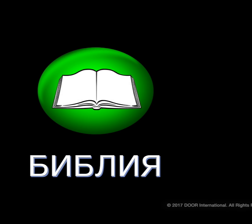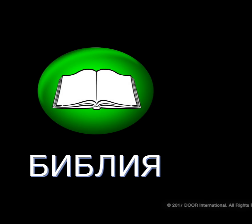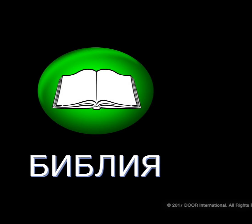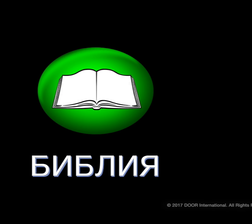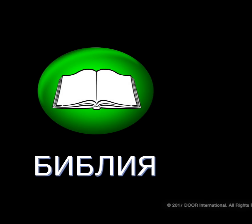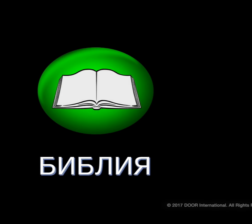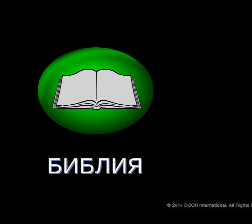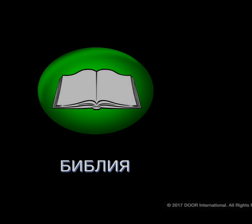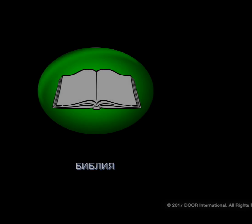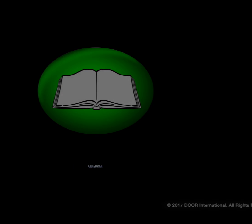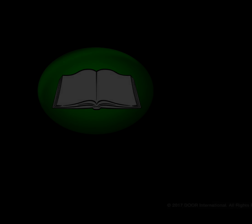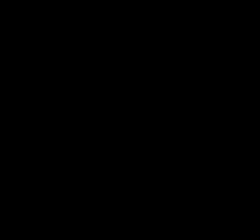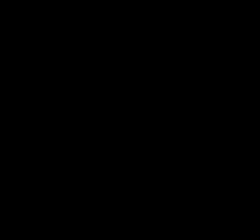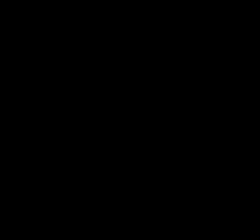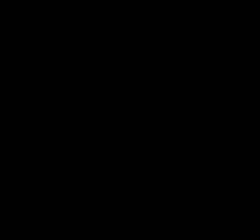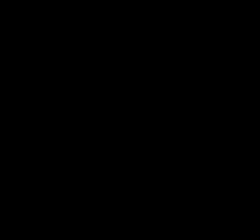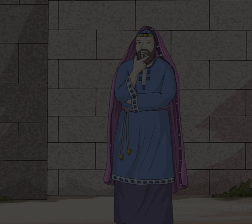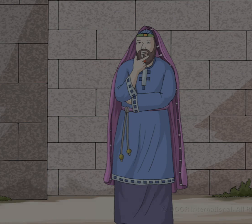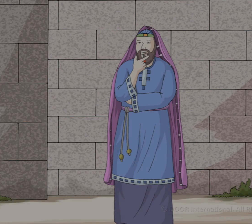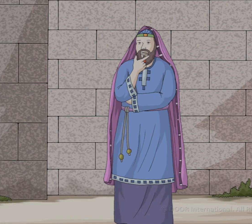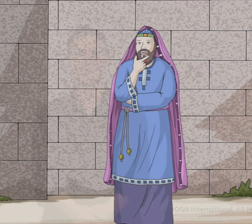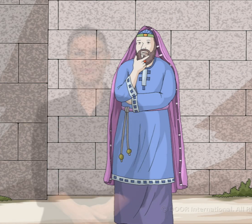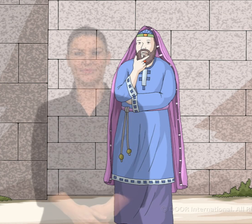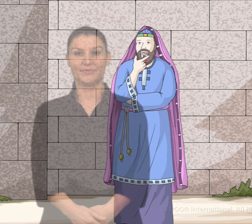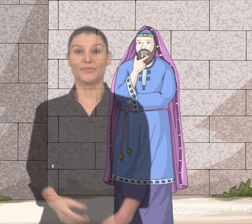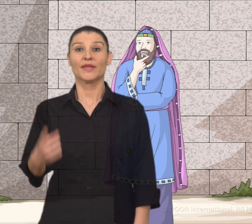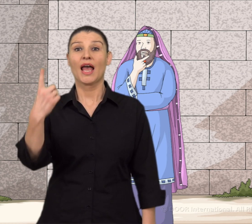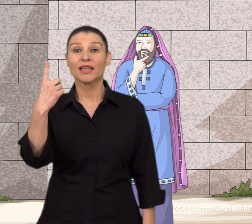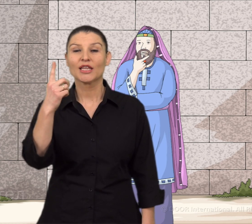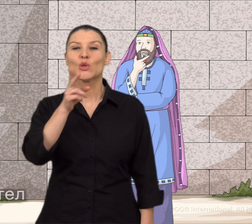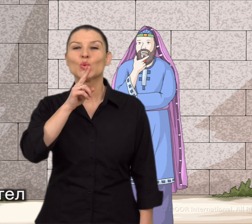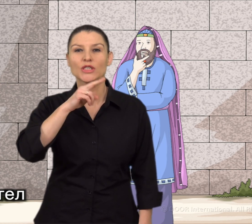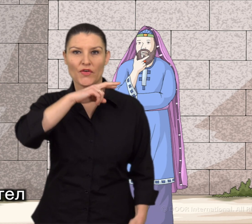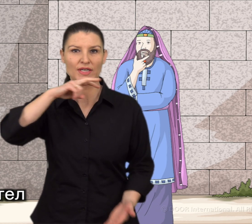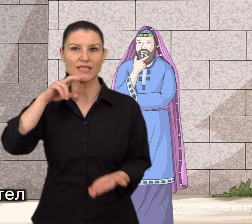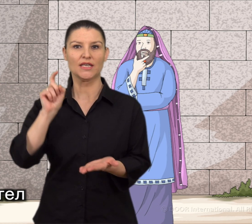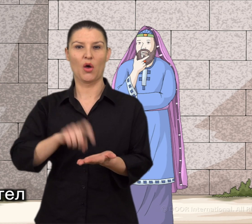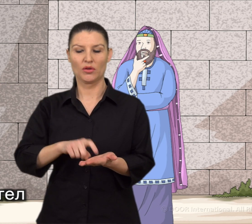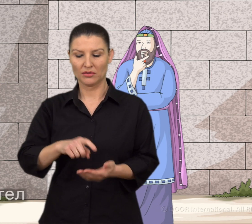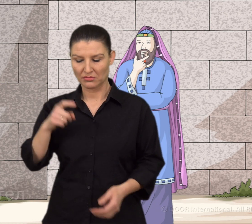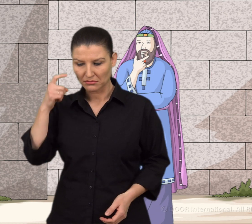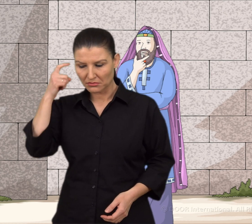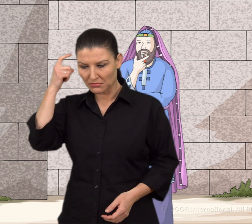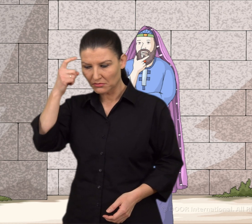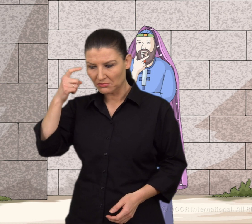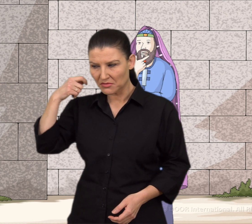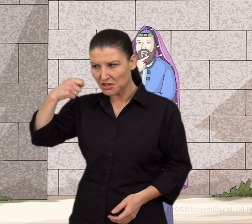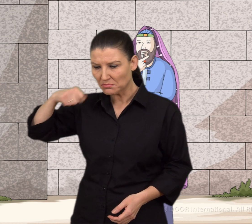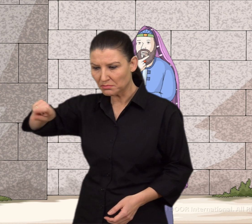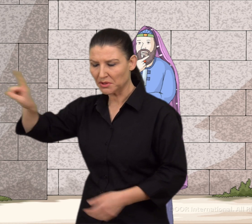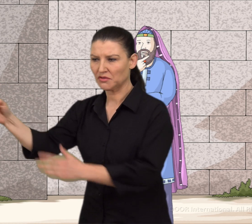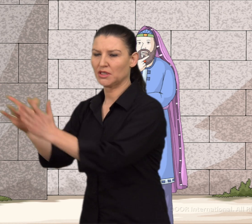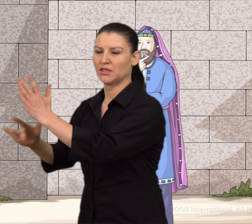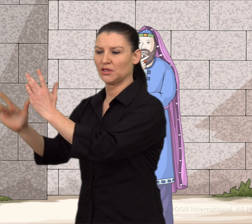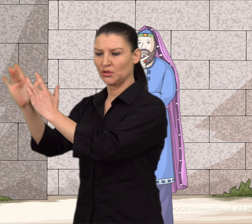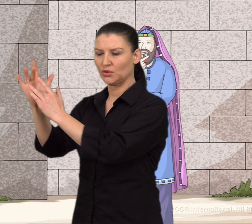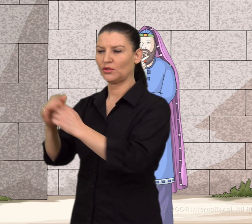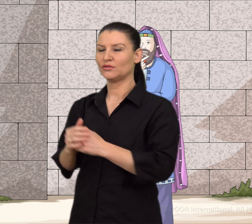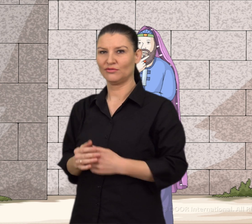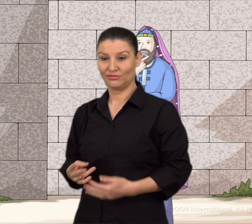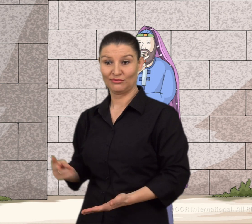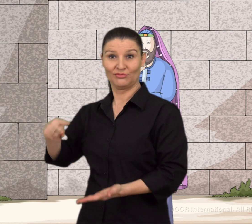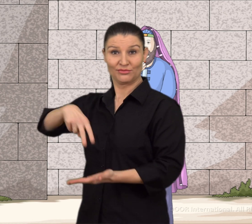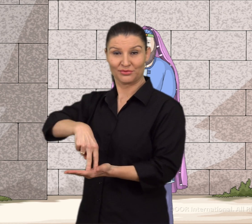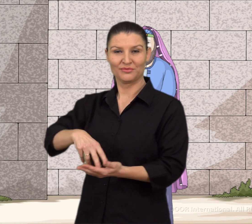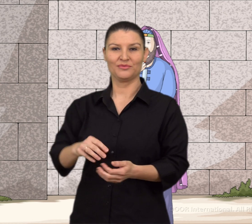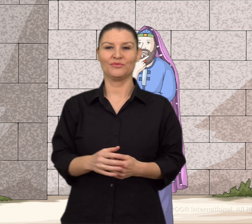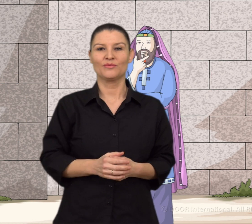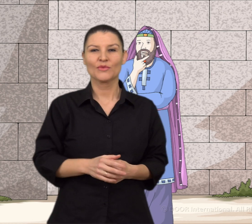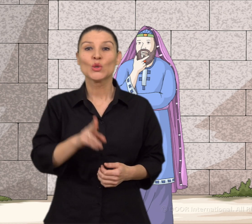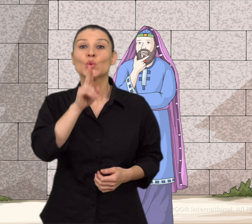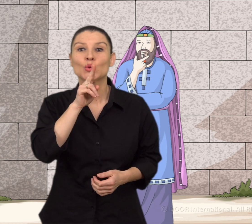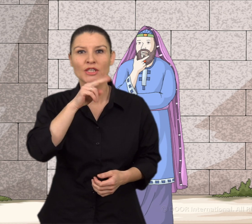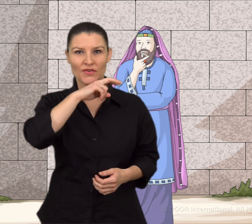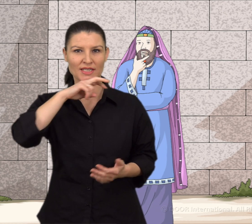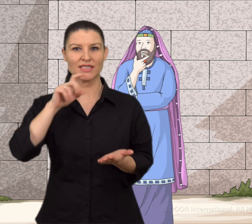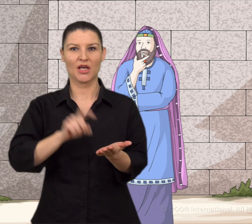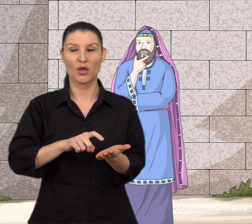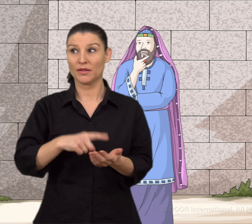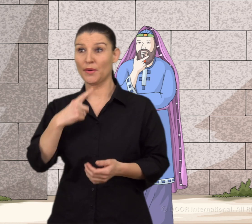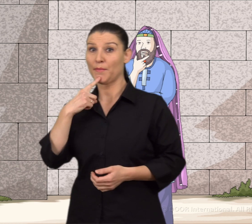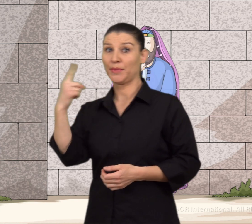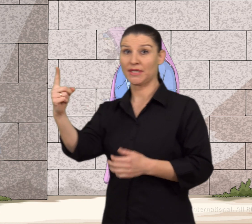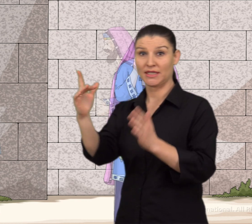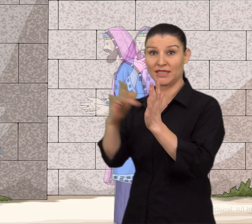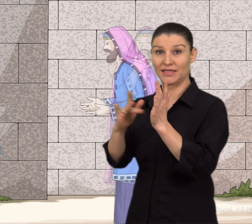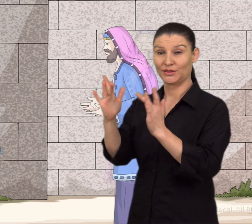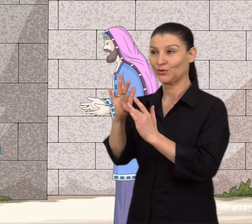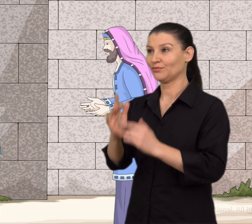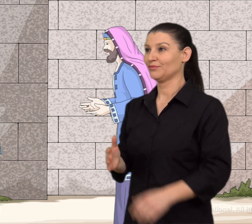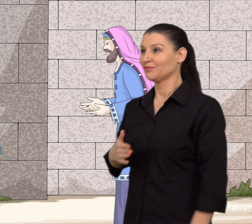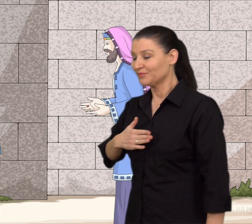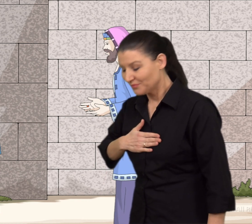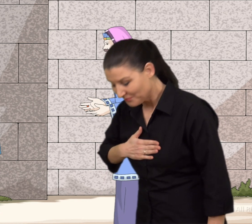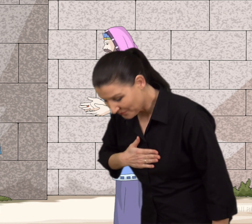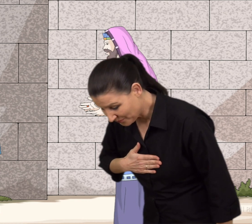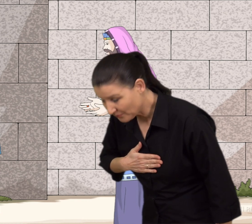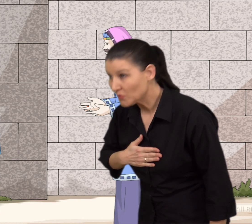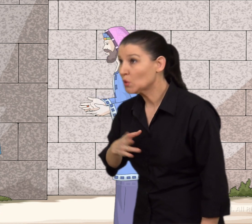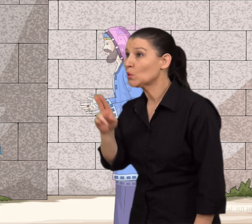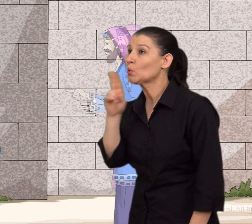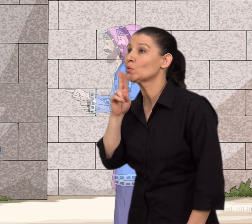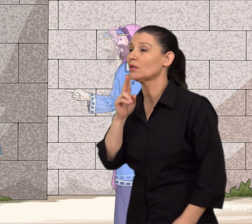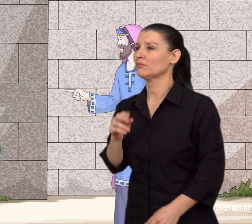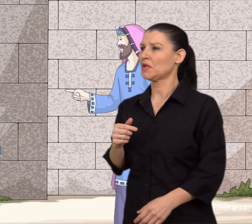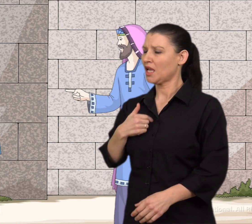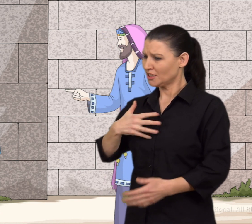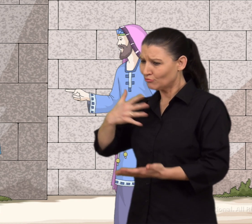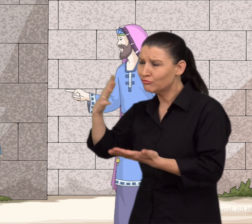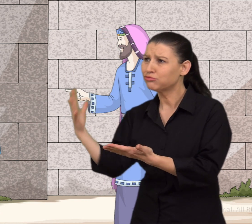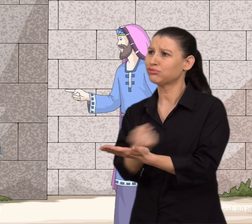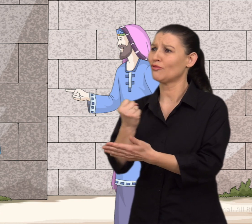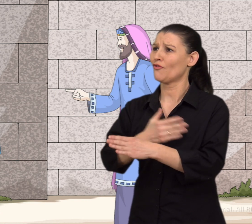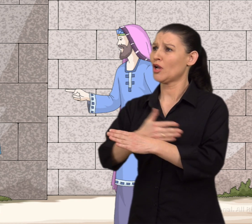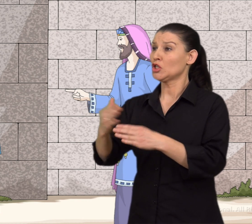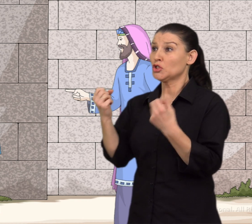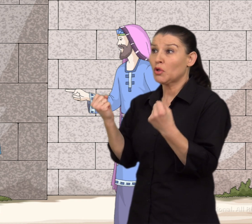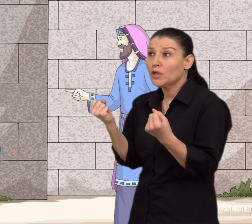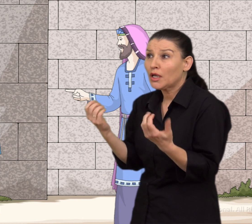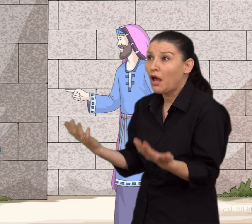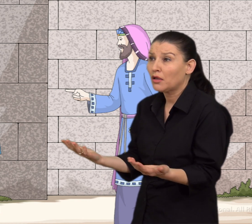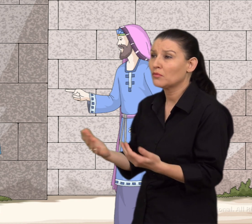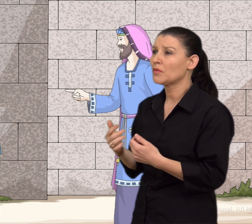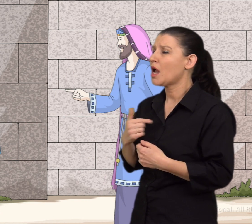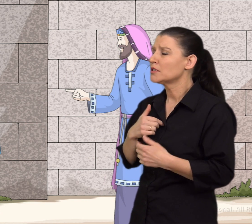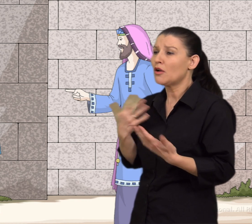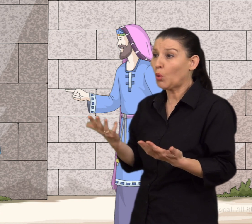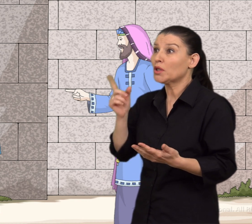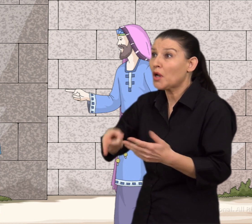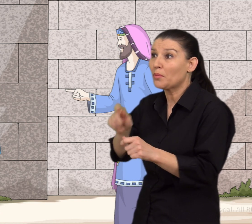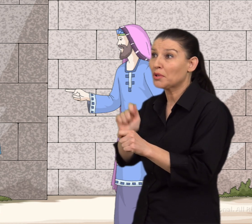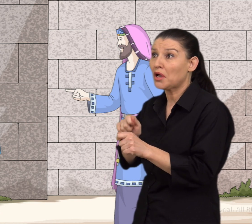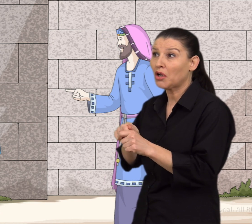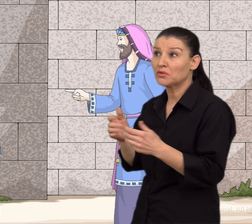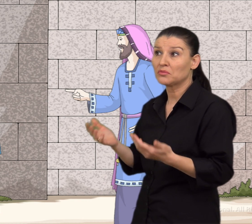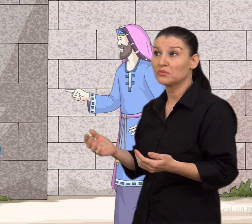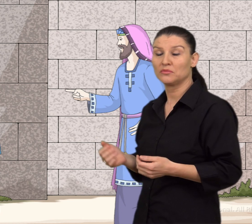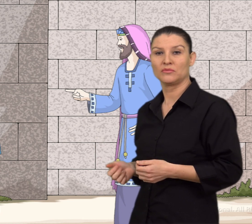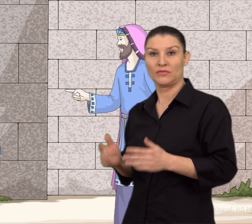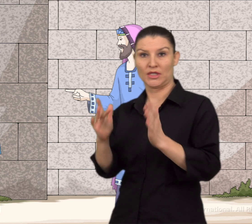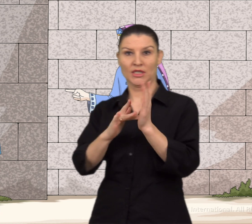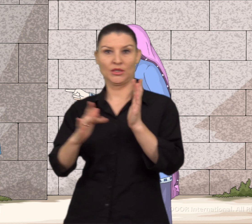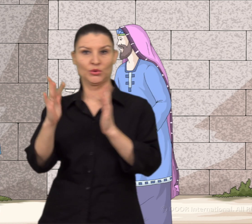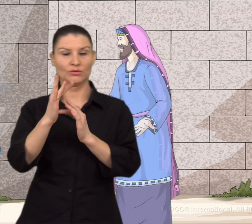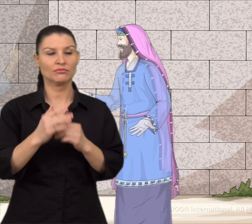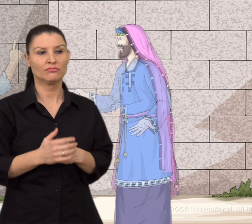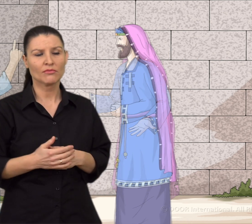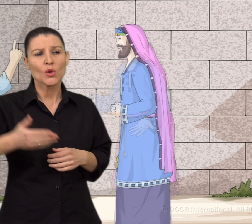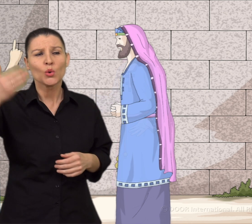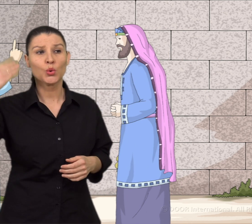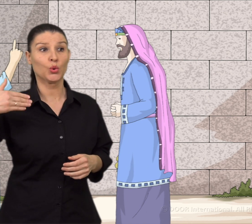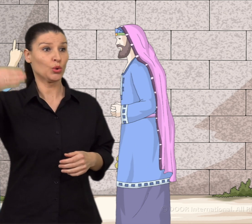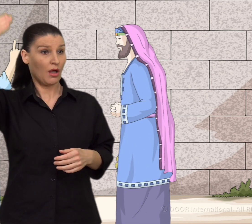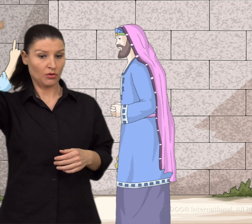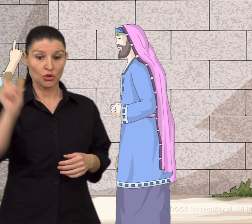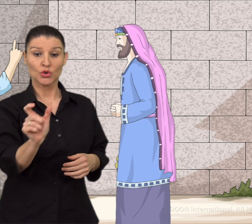One day an expert in the law stood up to test Him. “Teacher,” he asked, “what must I do to inherit eternal life?”